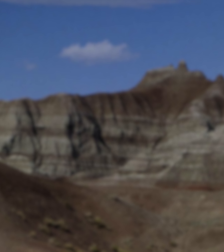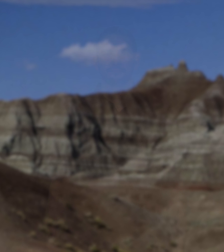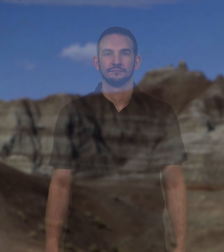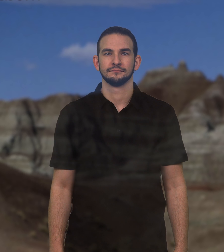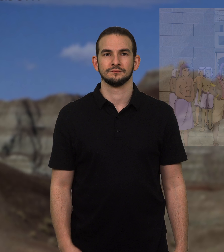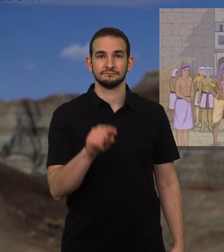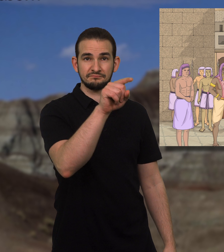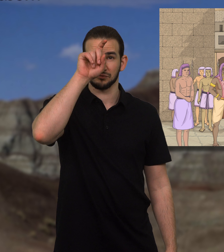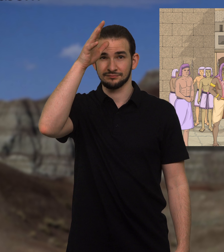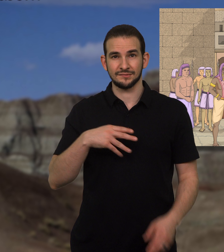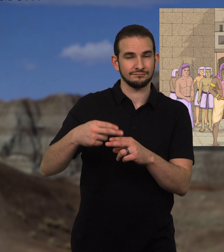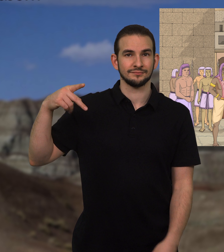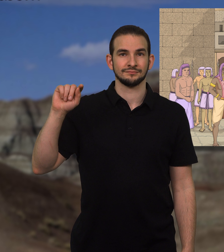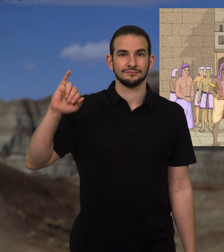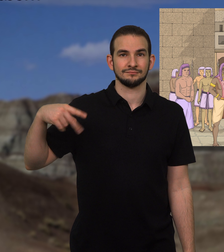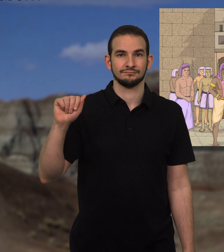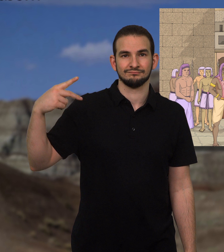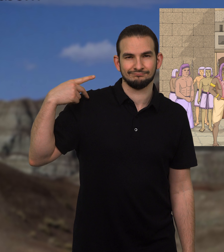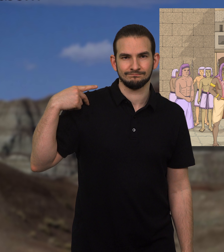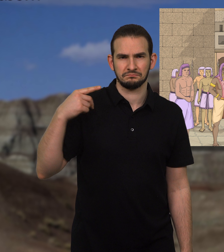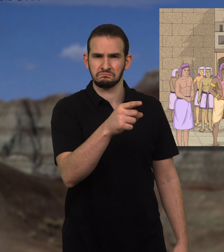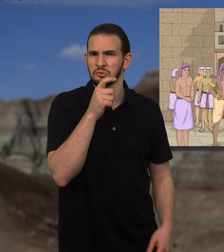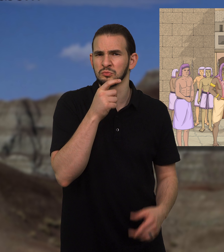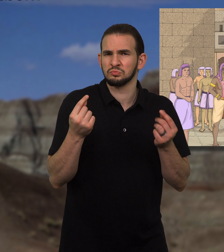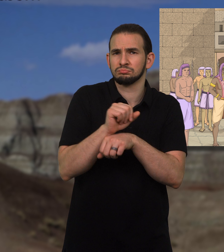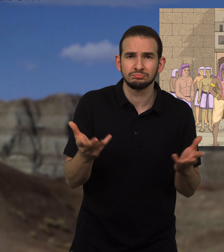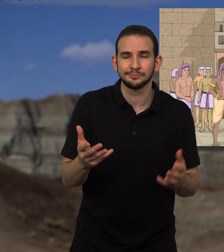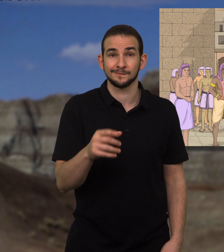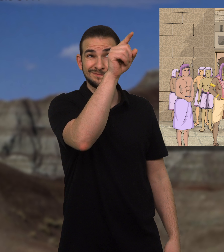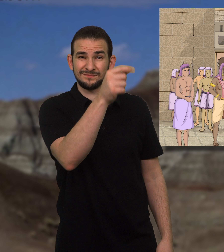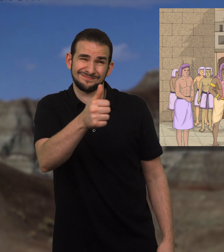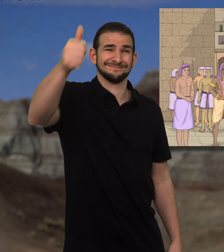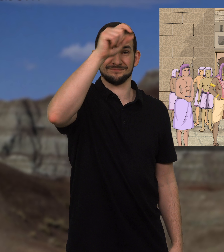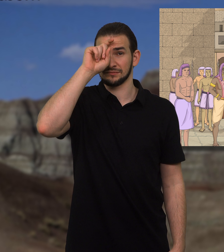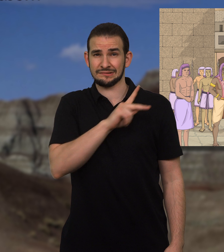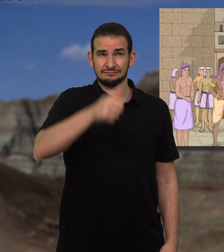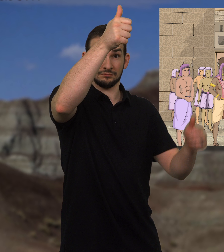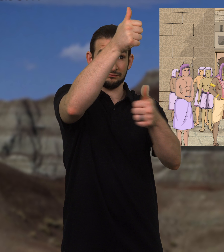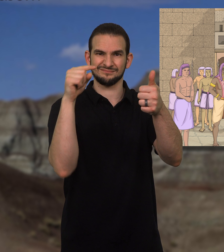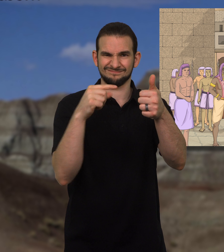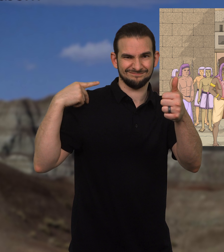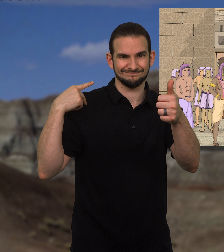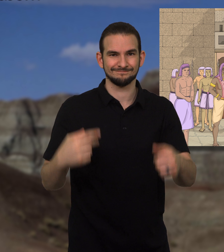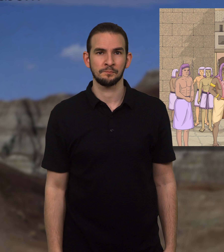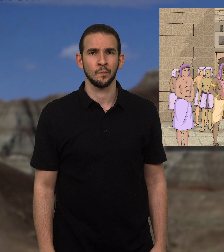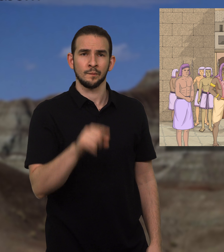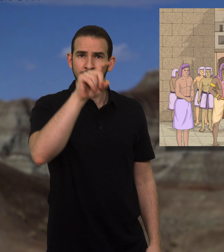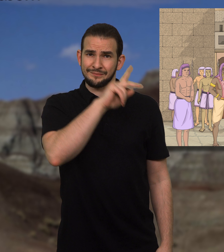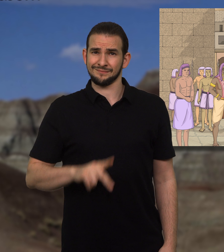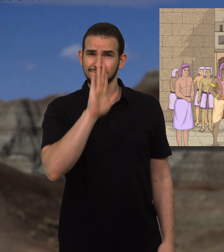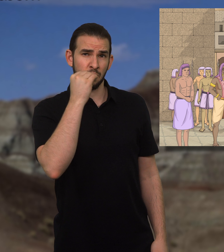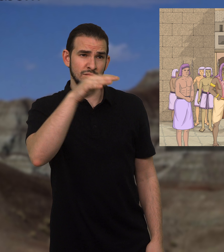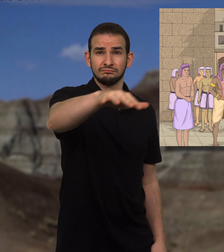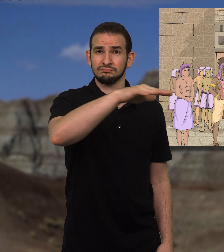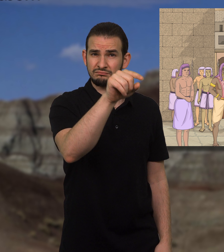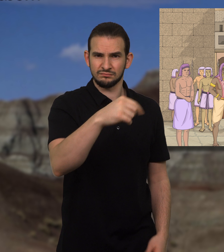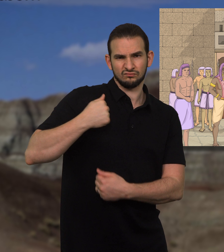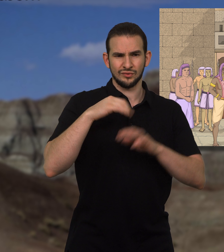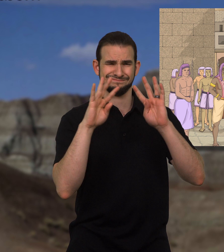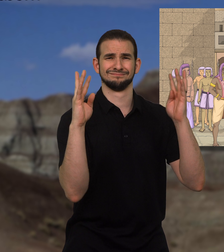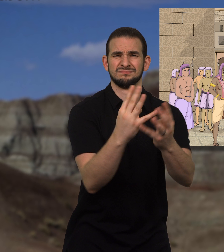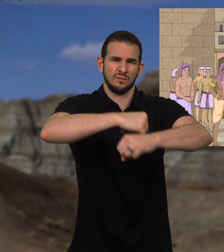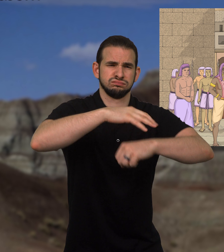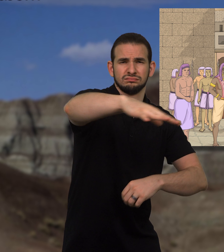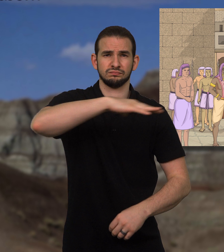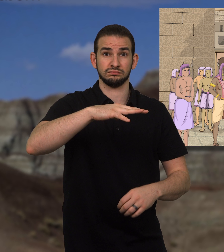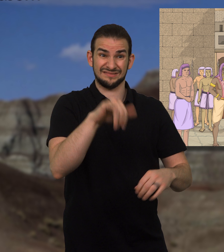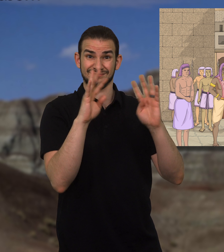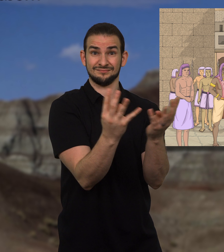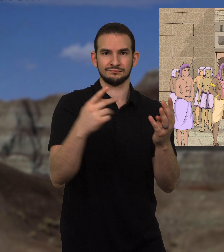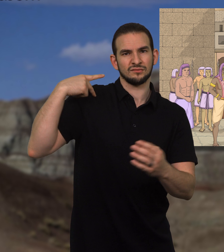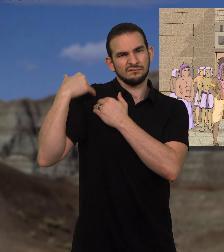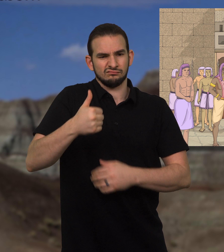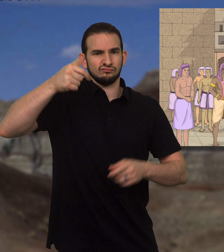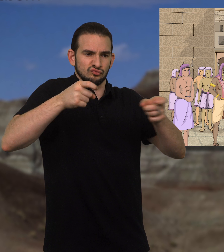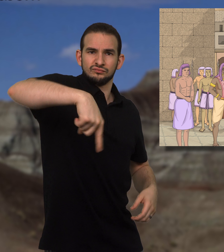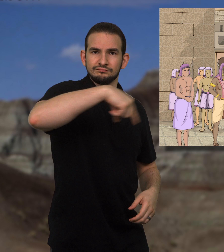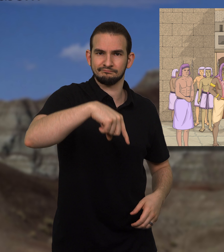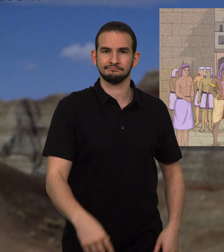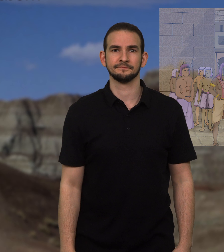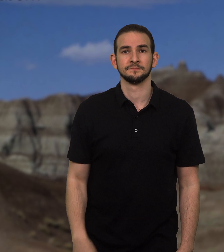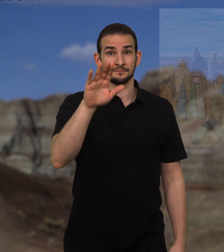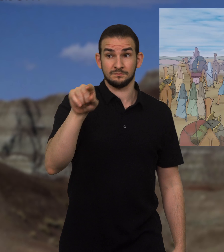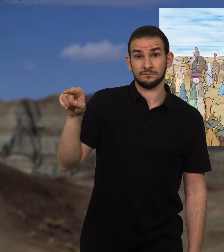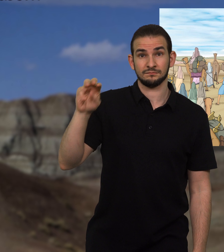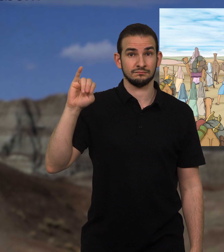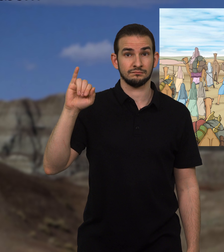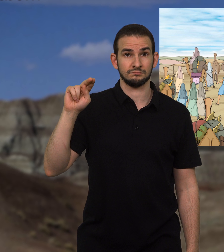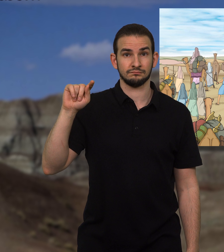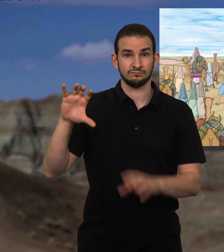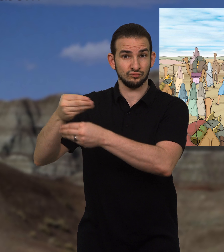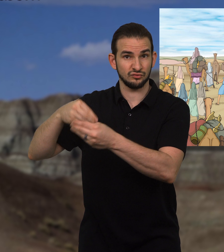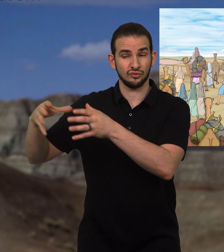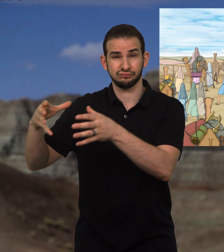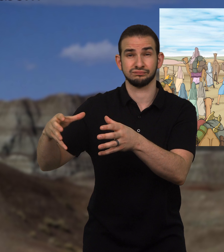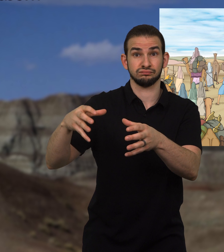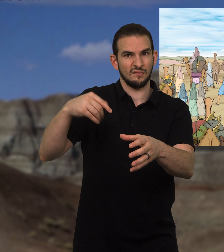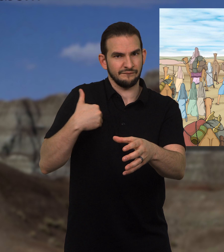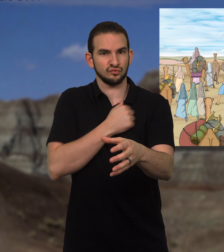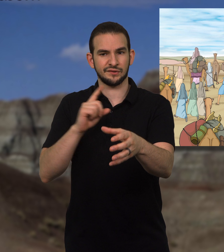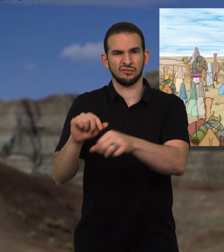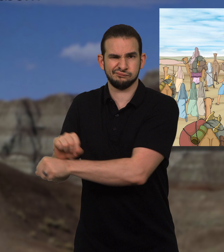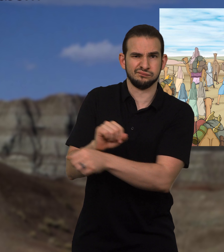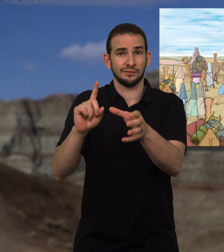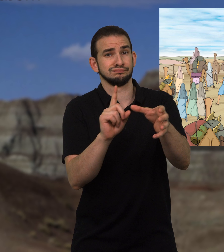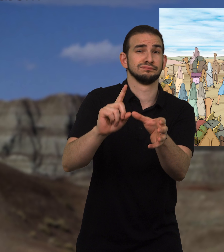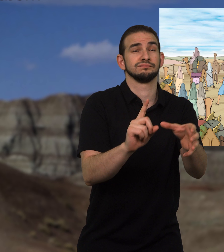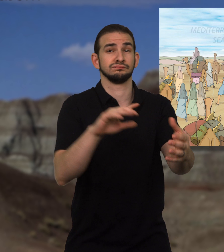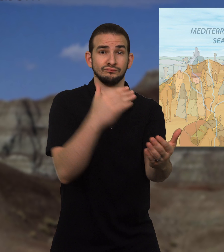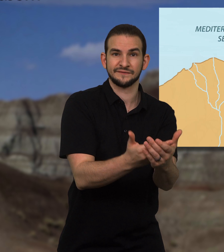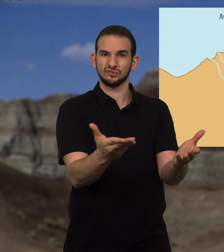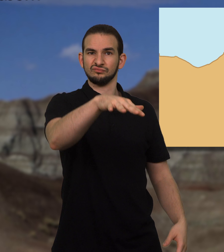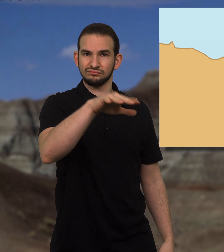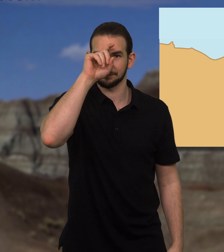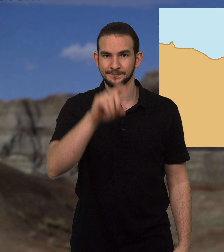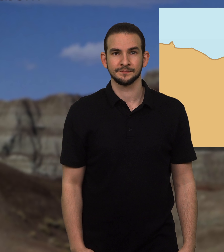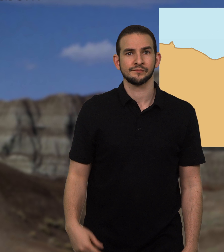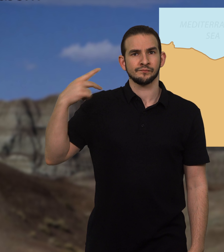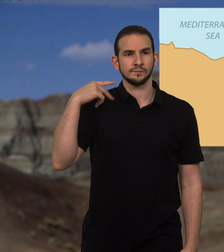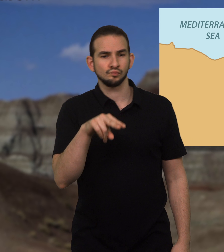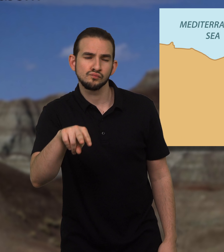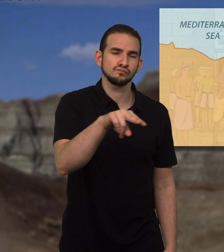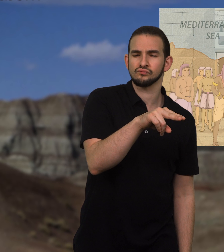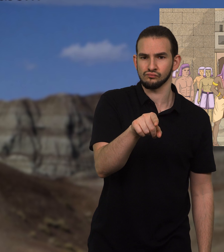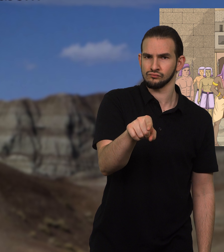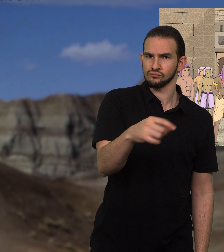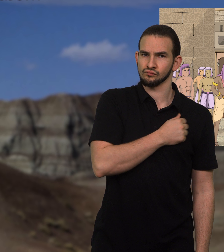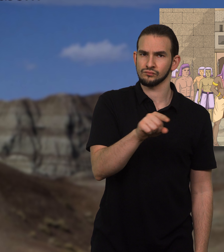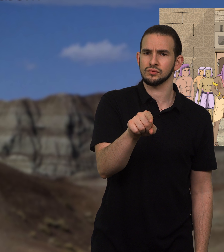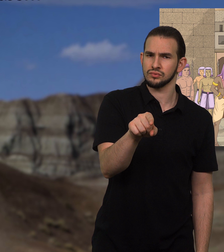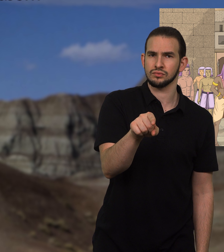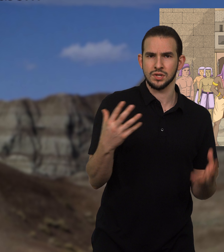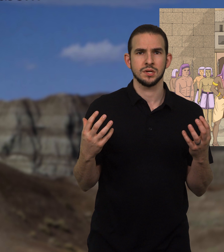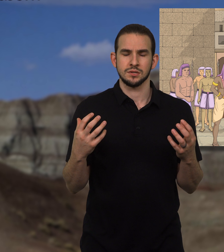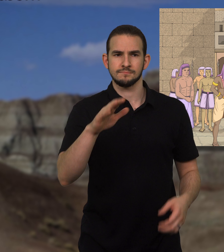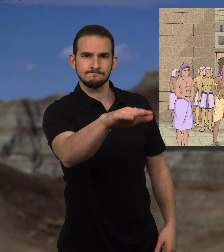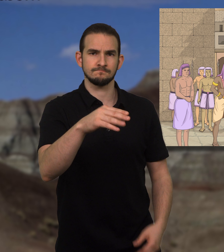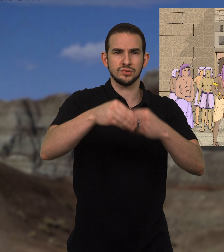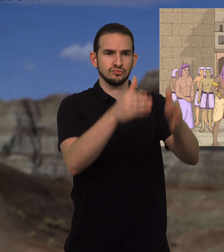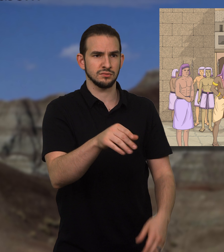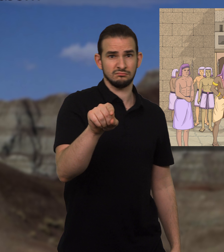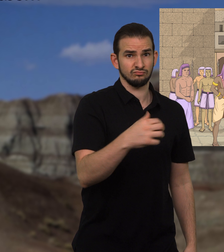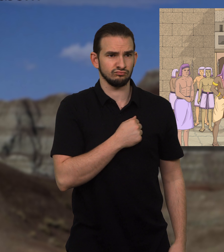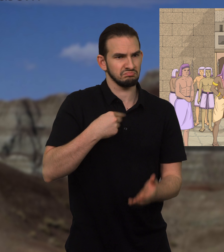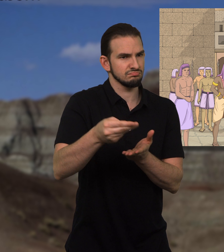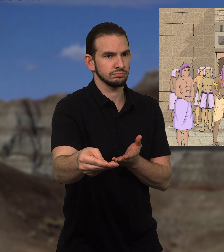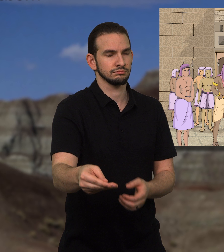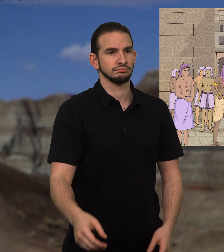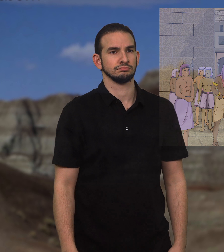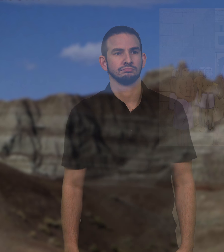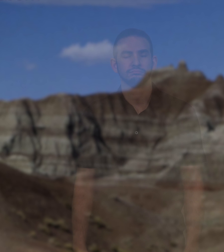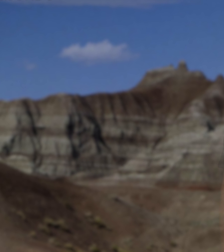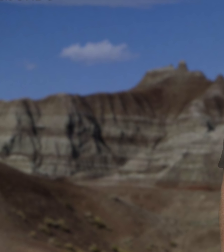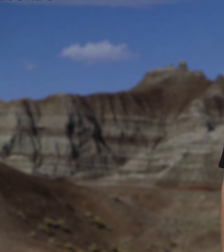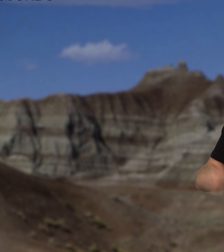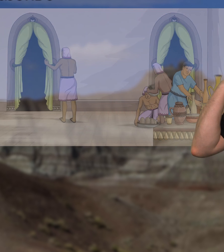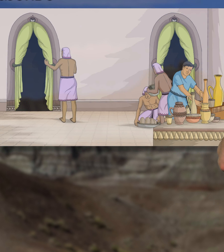Meanwhile, Joseph had been taken down to Egypt, where an Egyptian named Potiphar, an officer of Pharaoh and captain of the guard, bought him from the Ishmaelites who had taken him there.